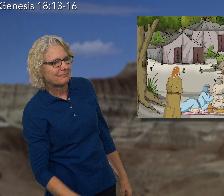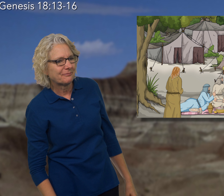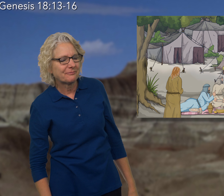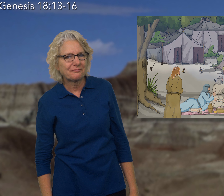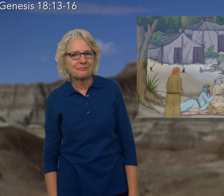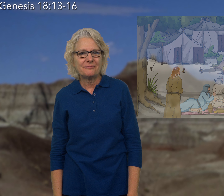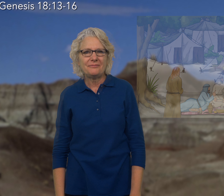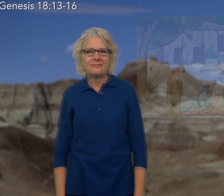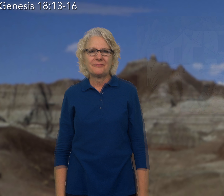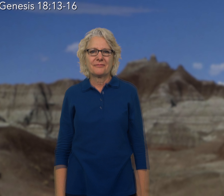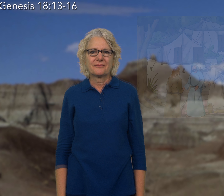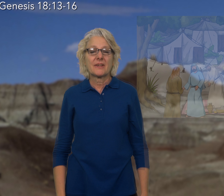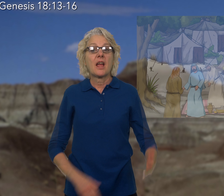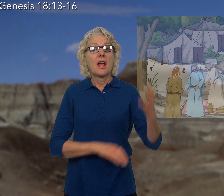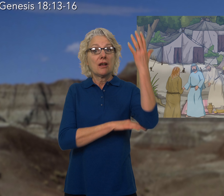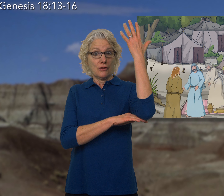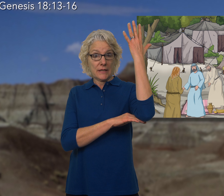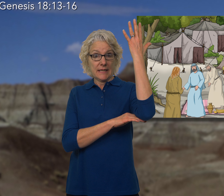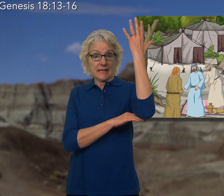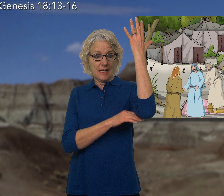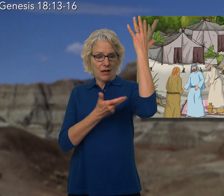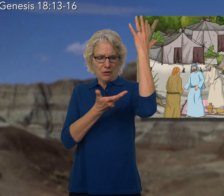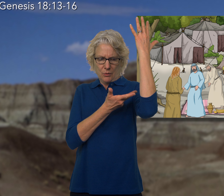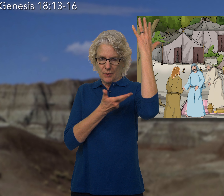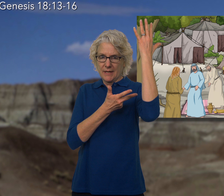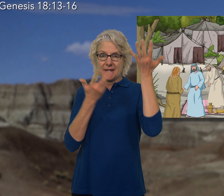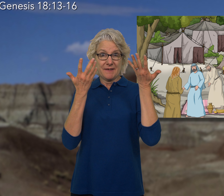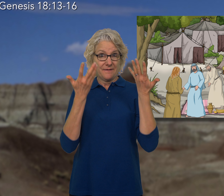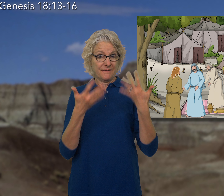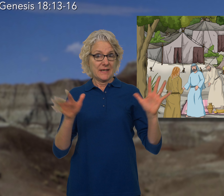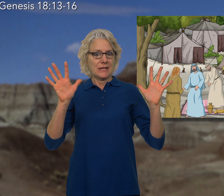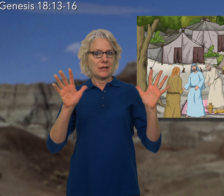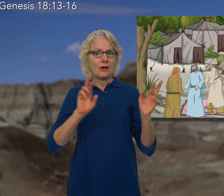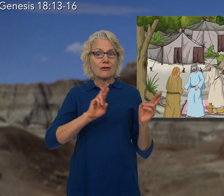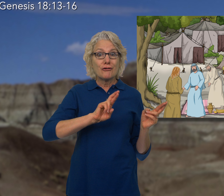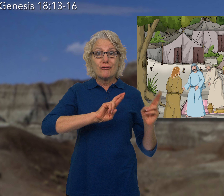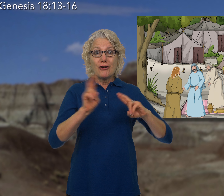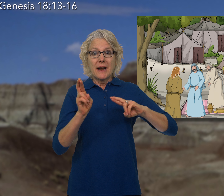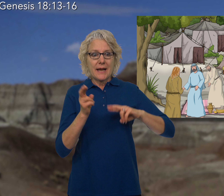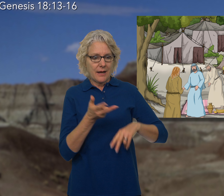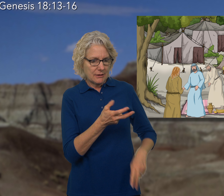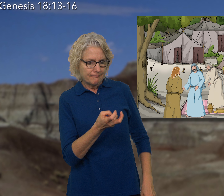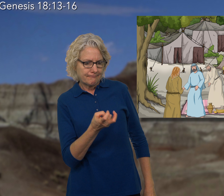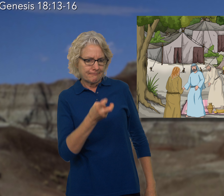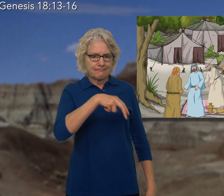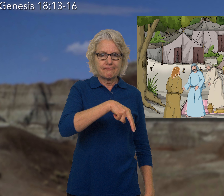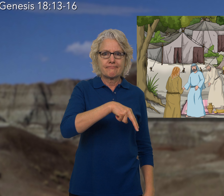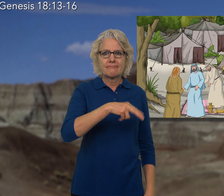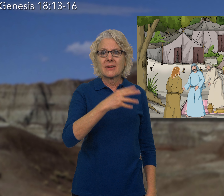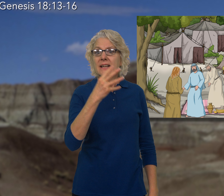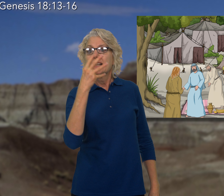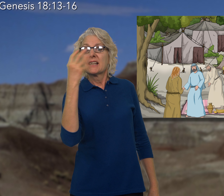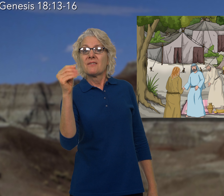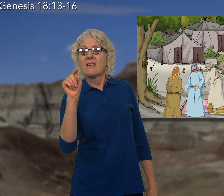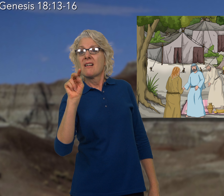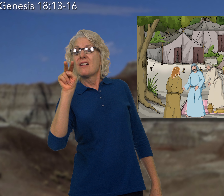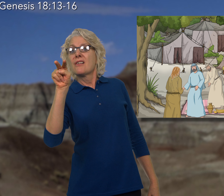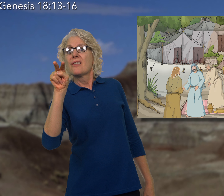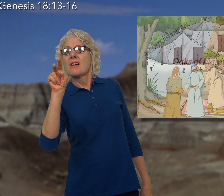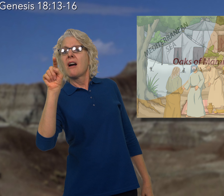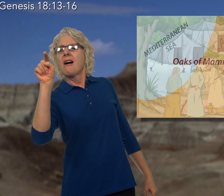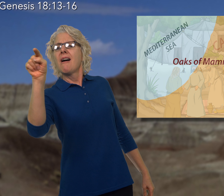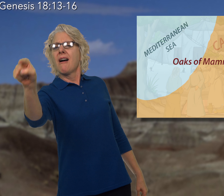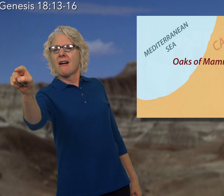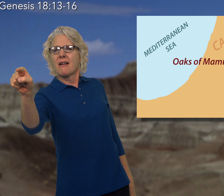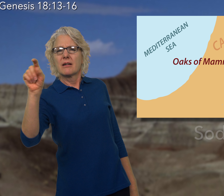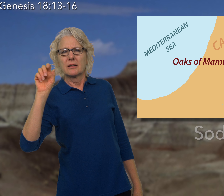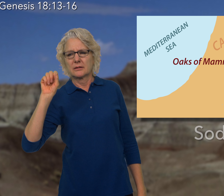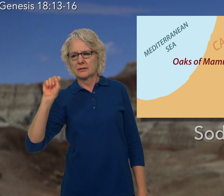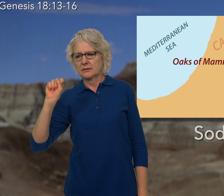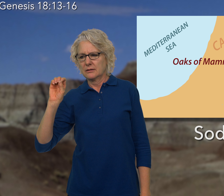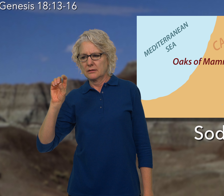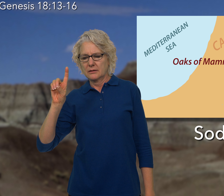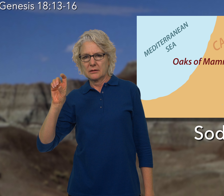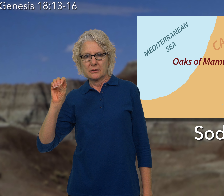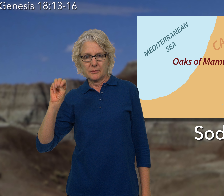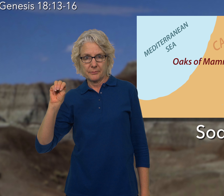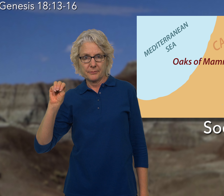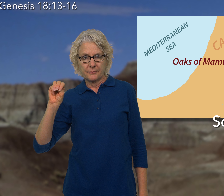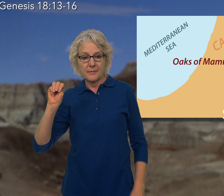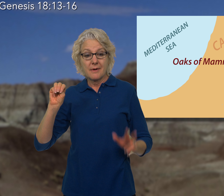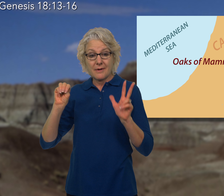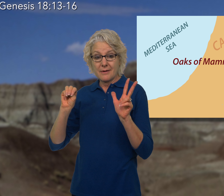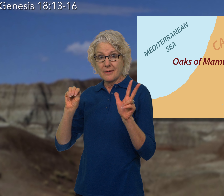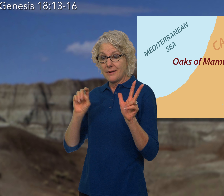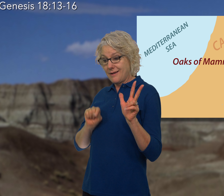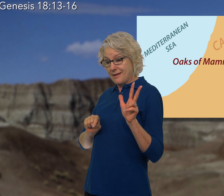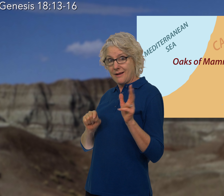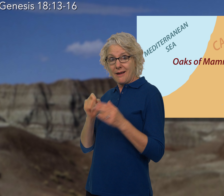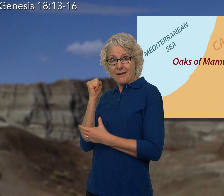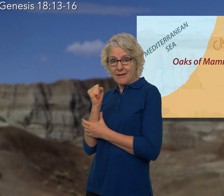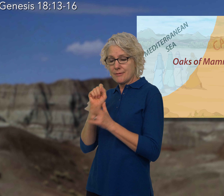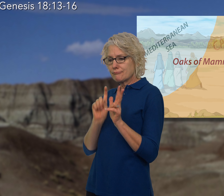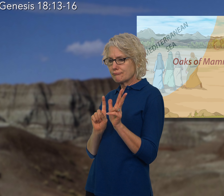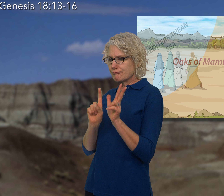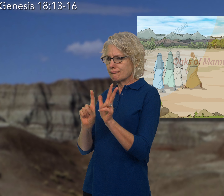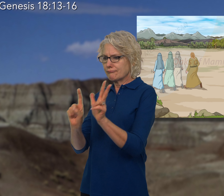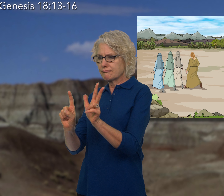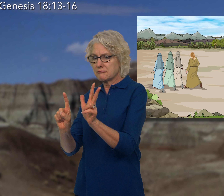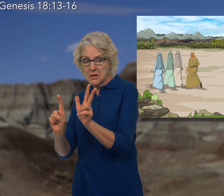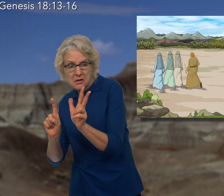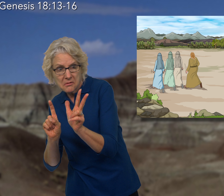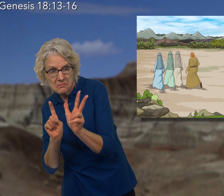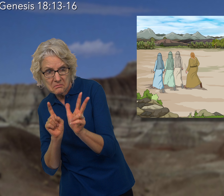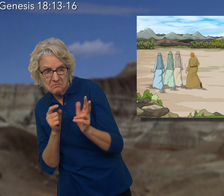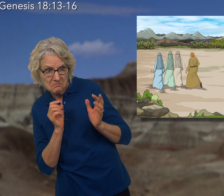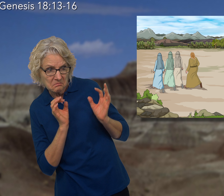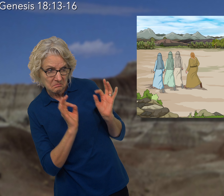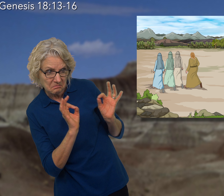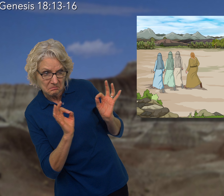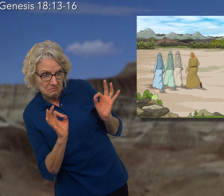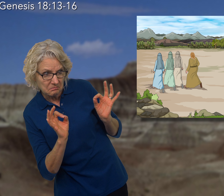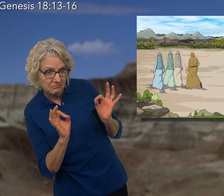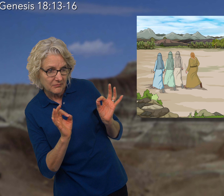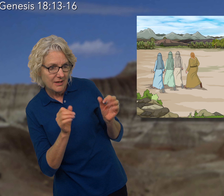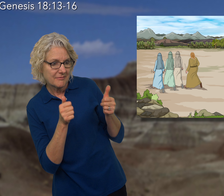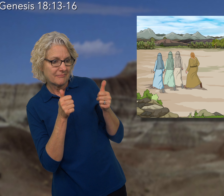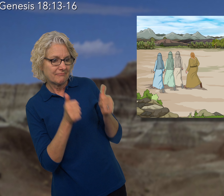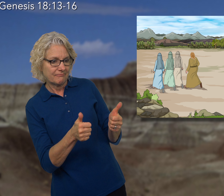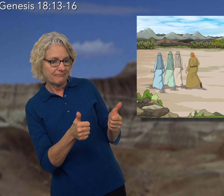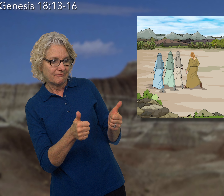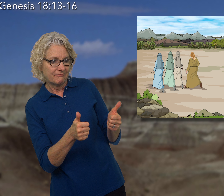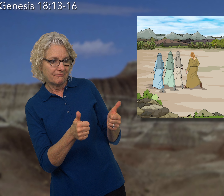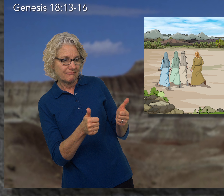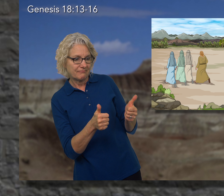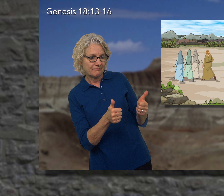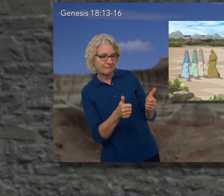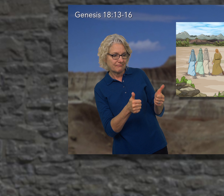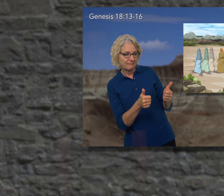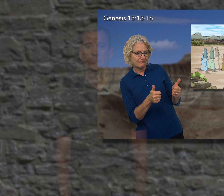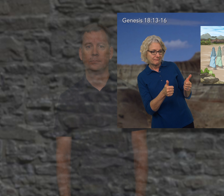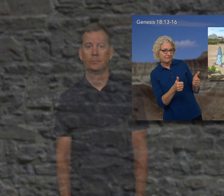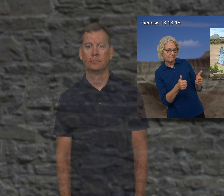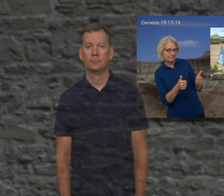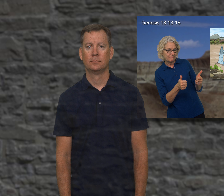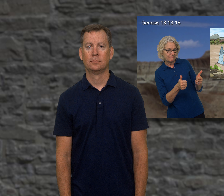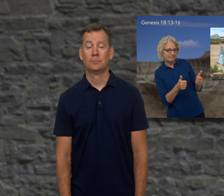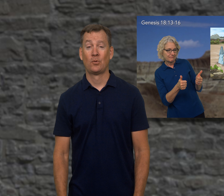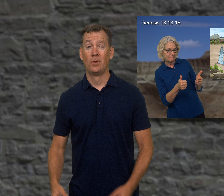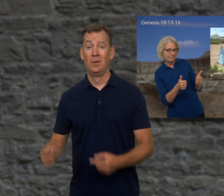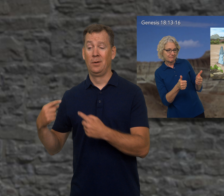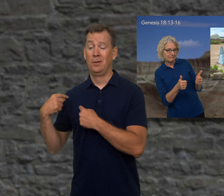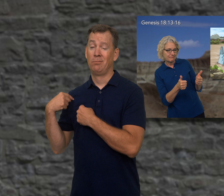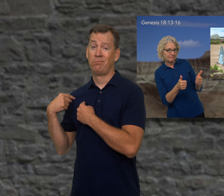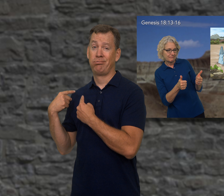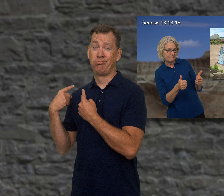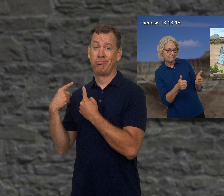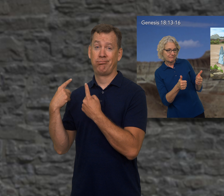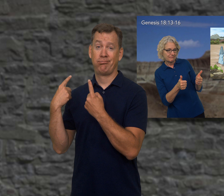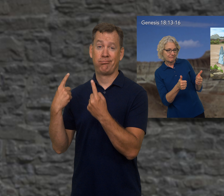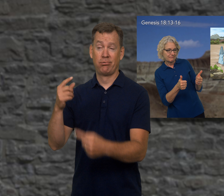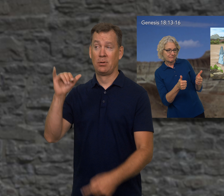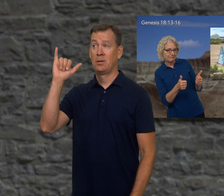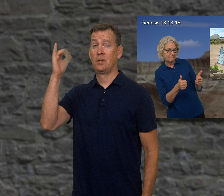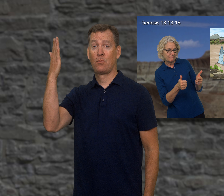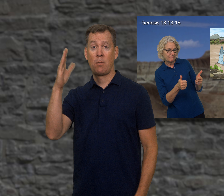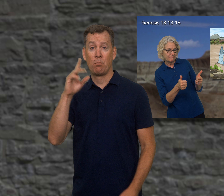When the men got up to leave, they looked out over Sodom, and Abraham walked along with them to see them off.